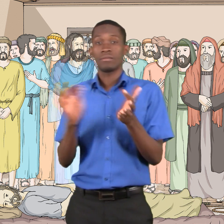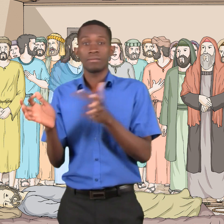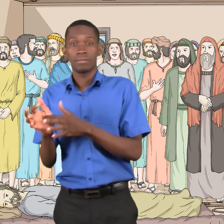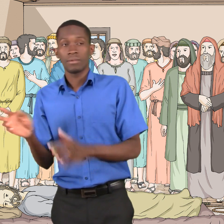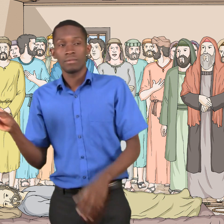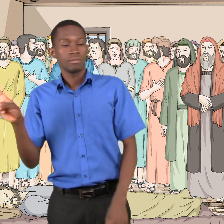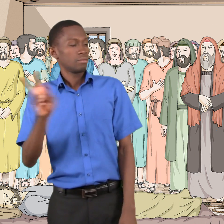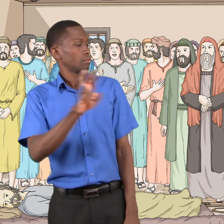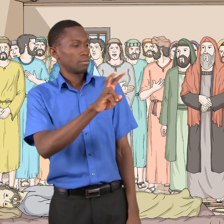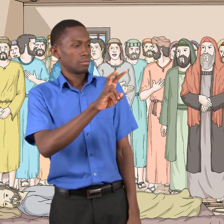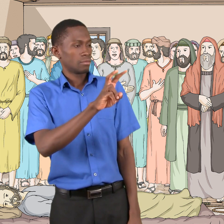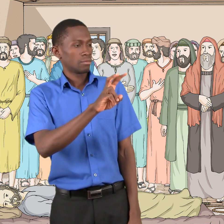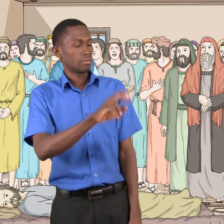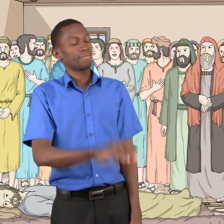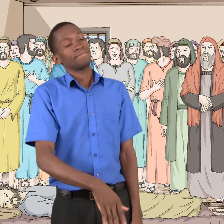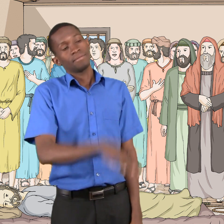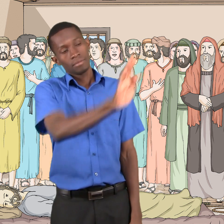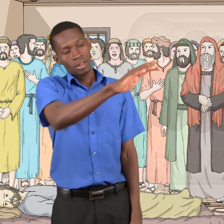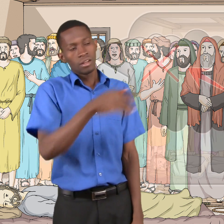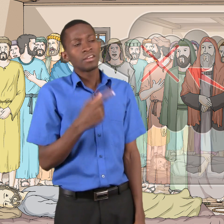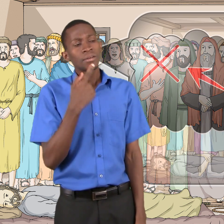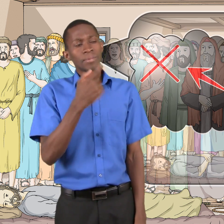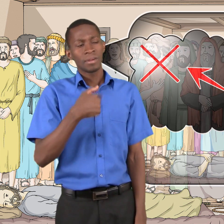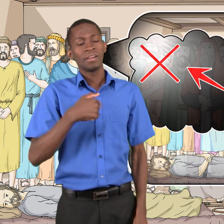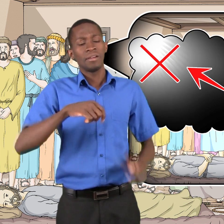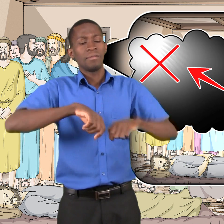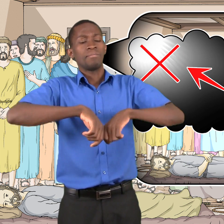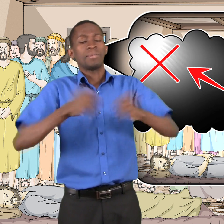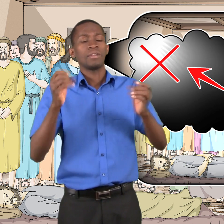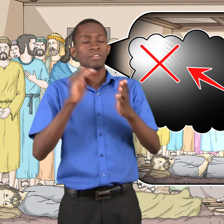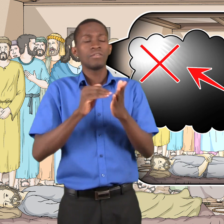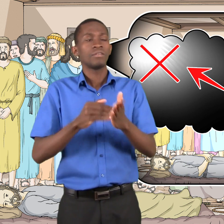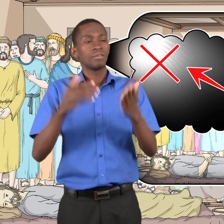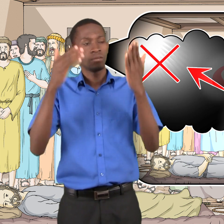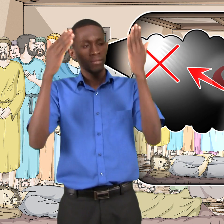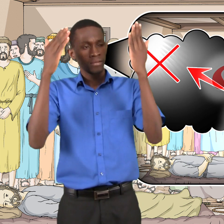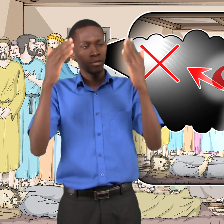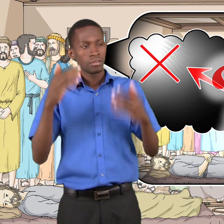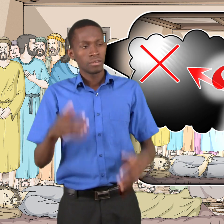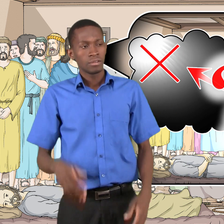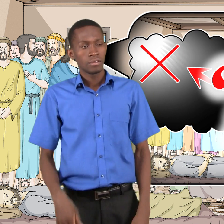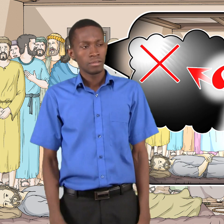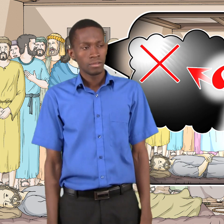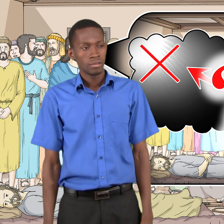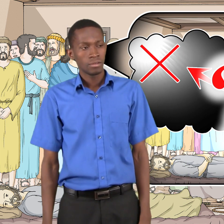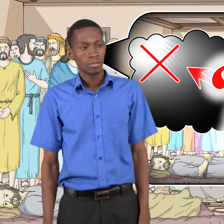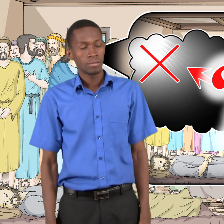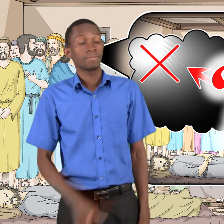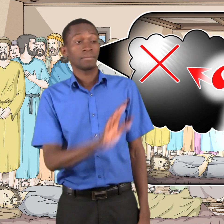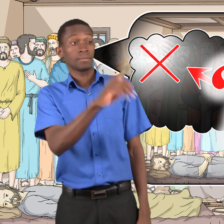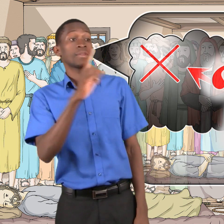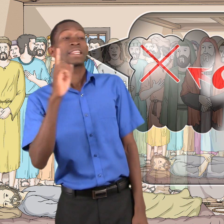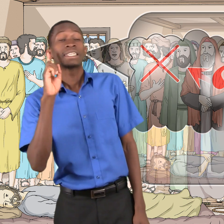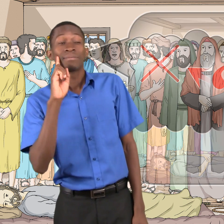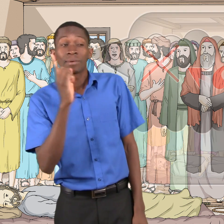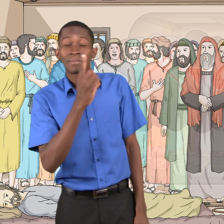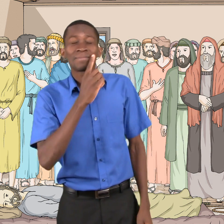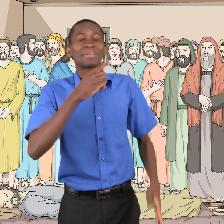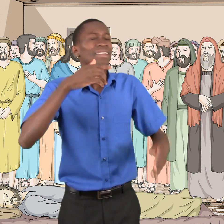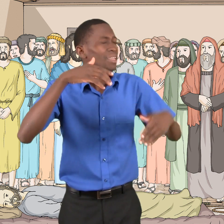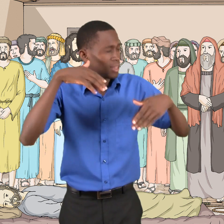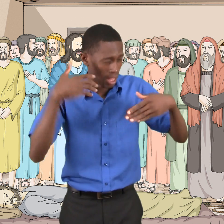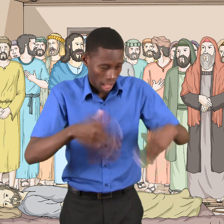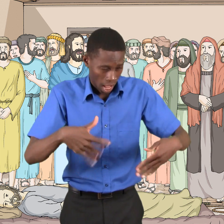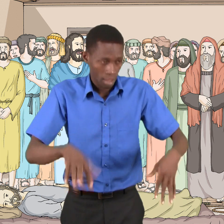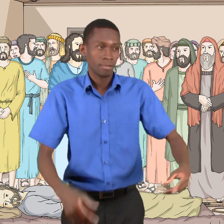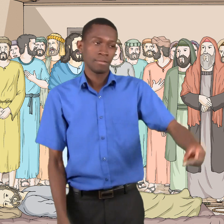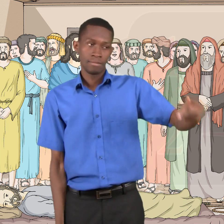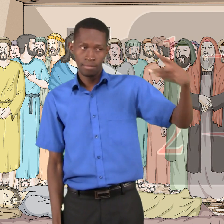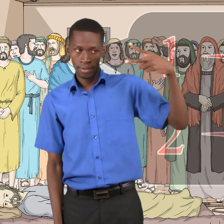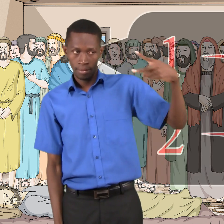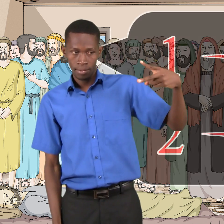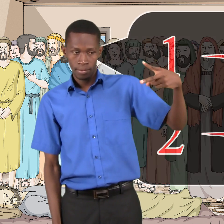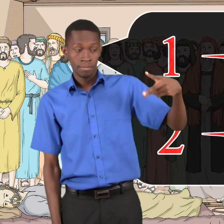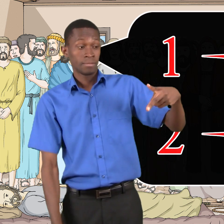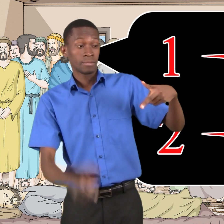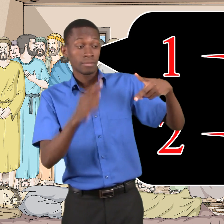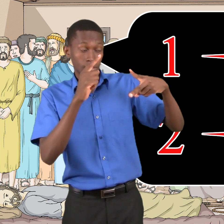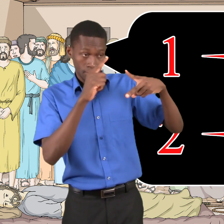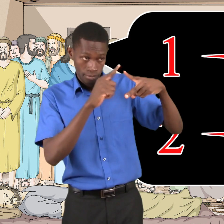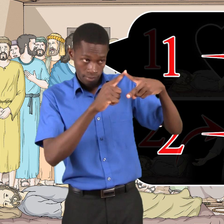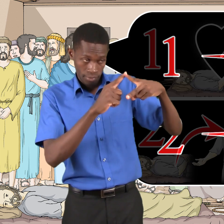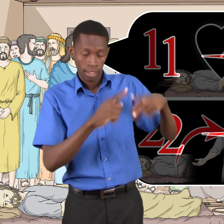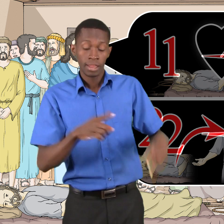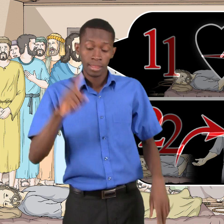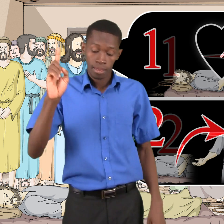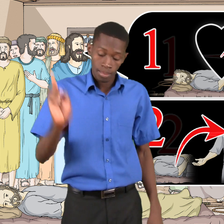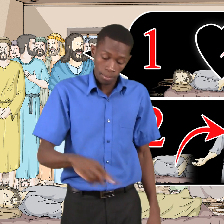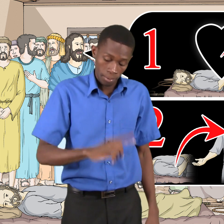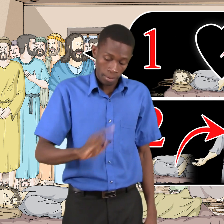“Why are you thinking these things in your hearts?” He asked.